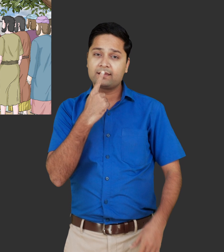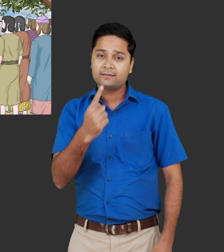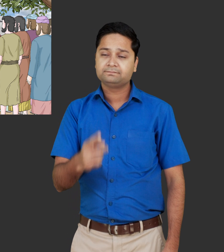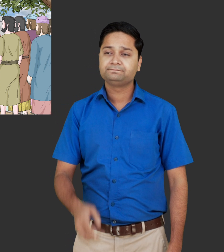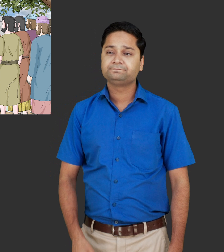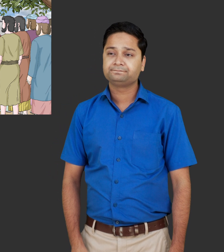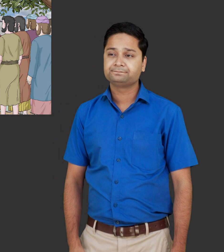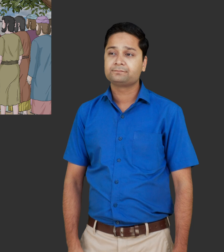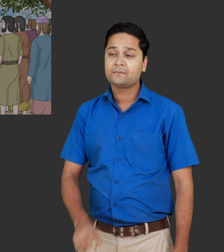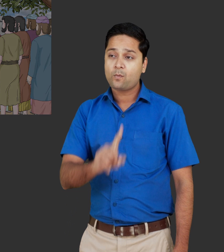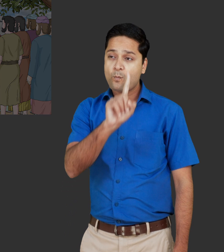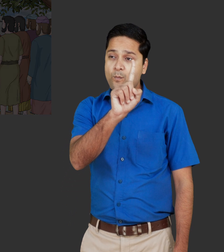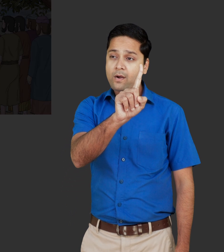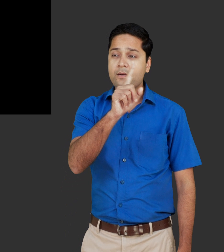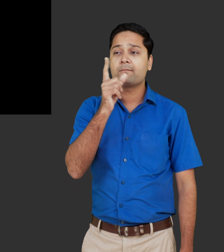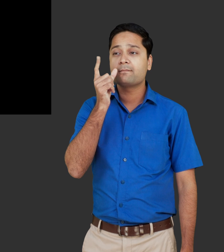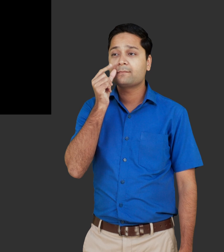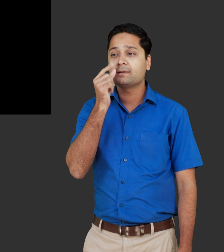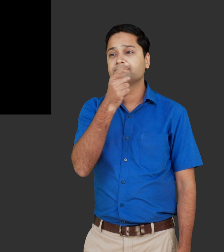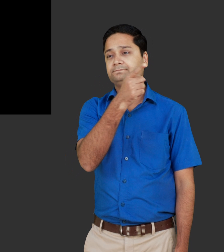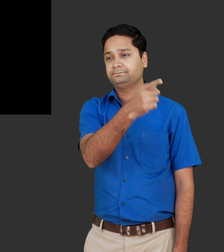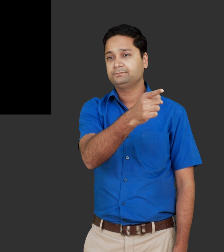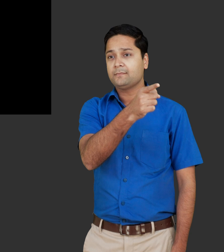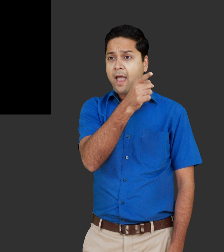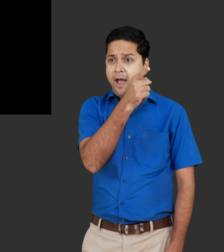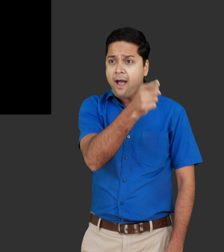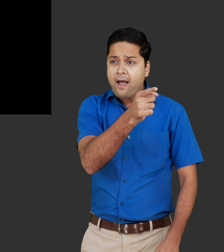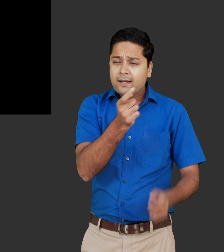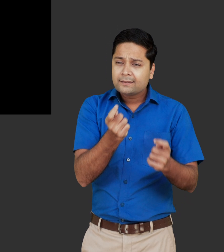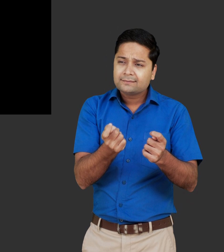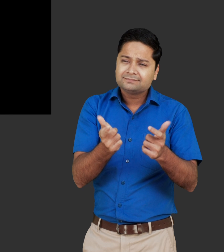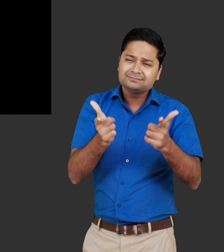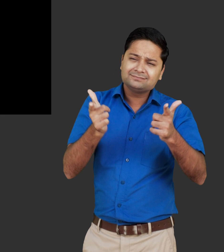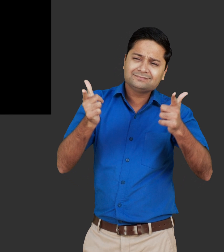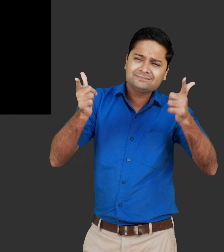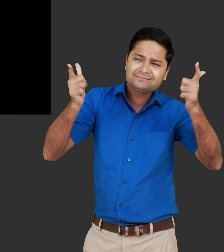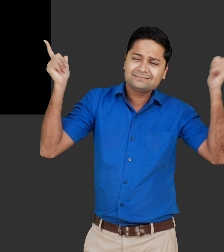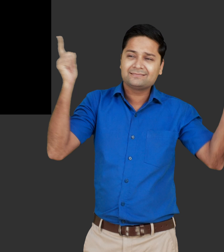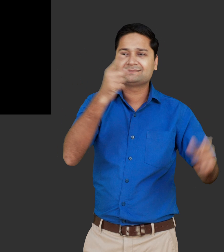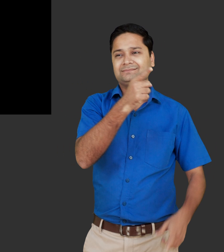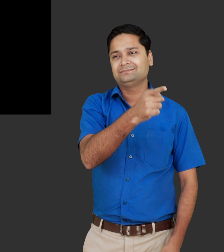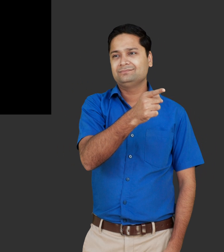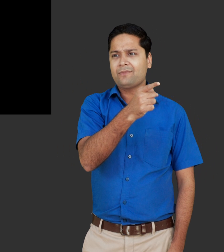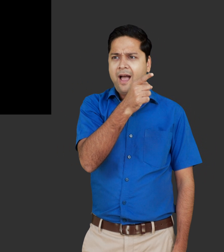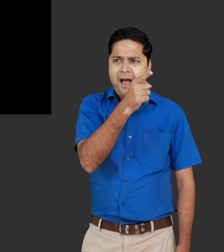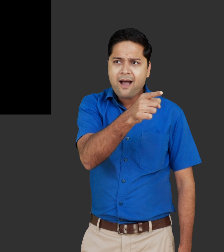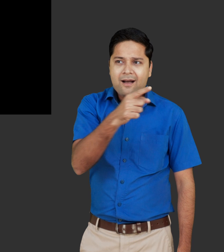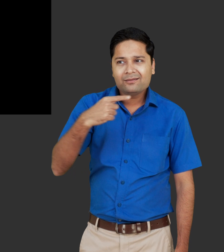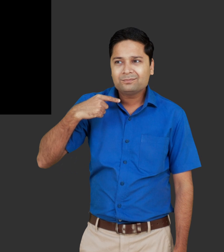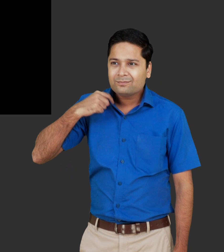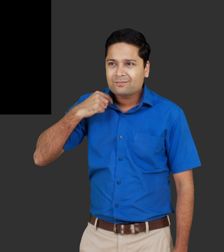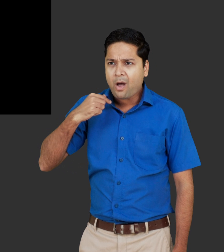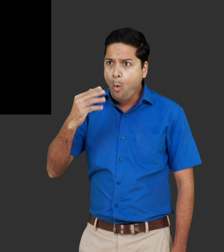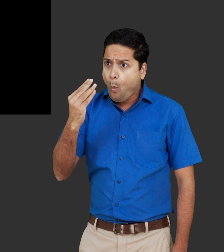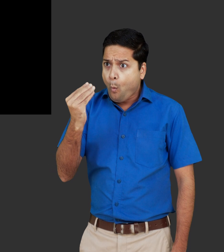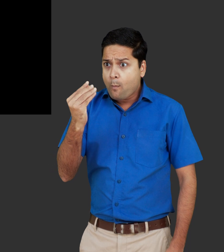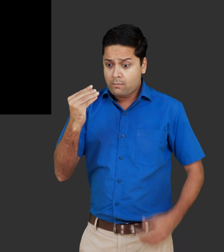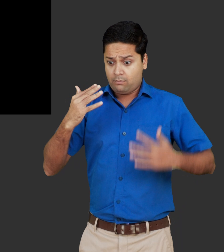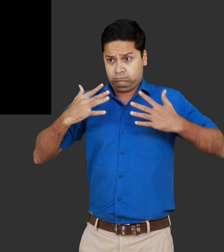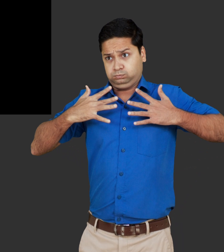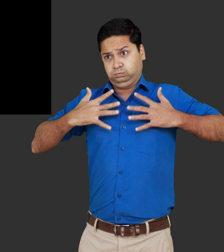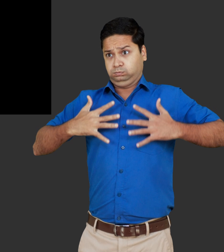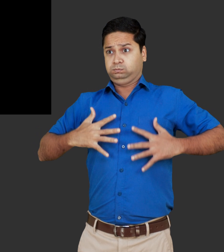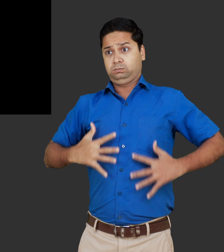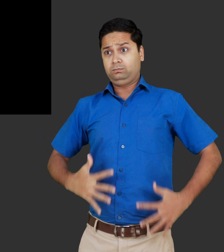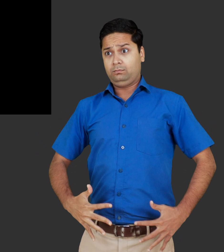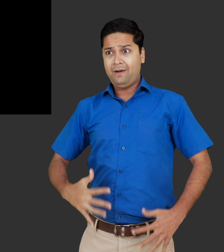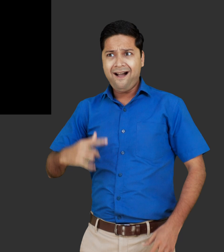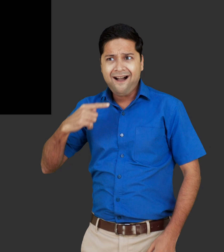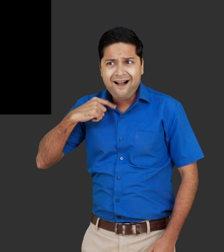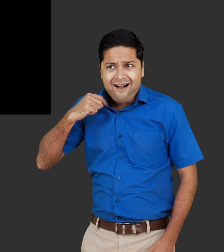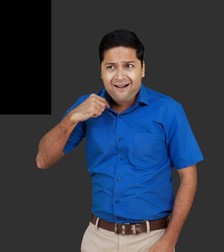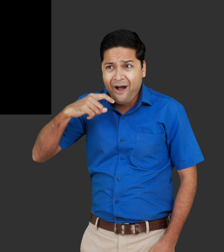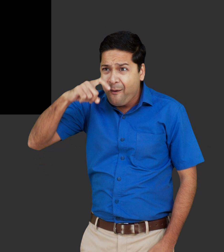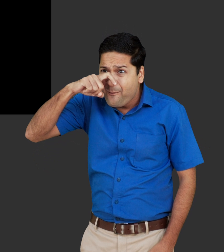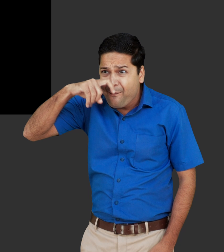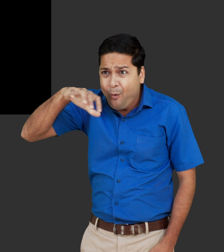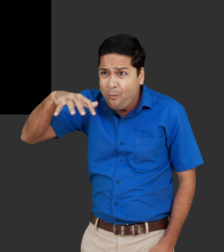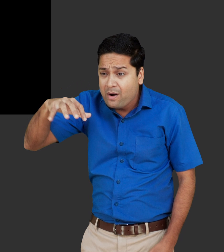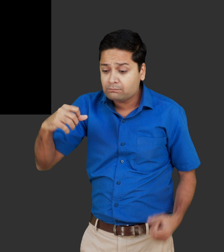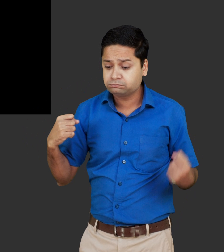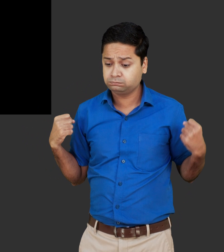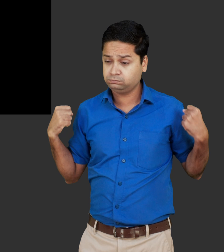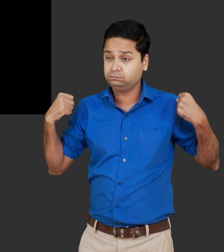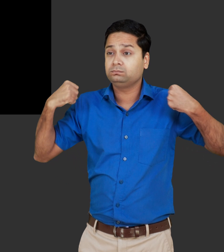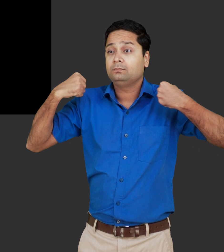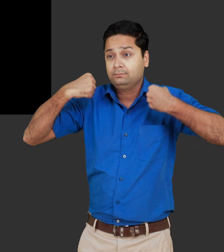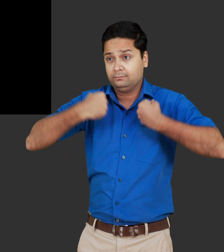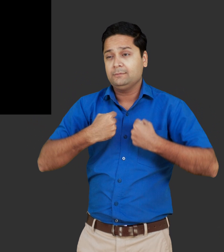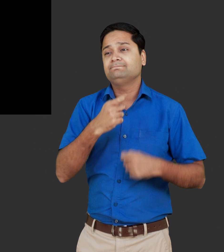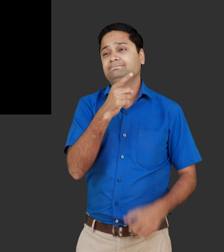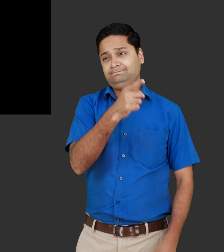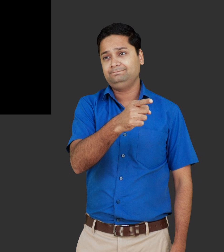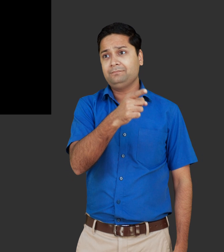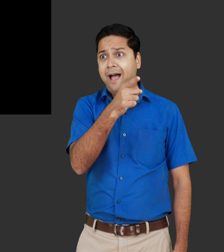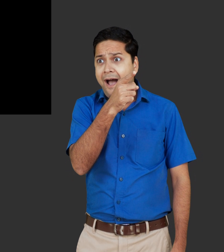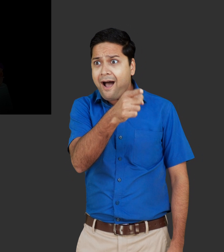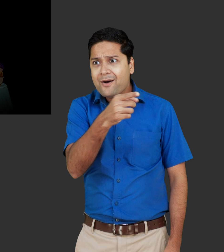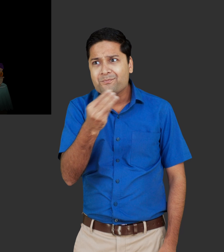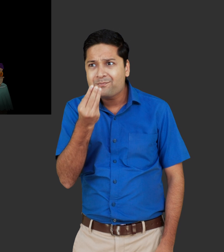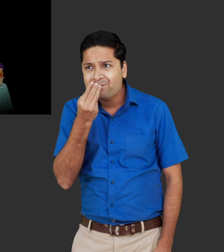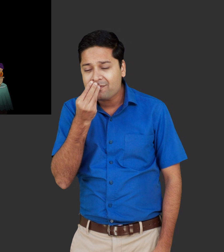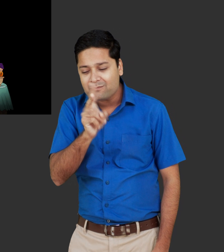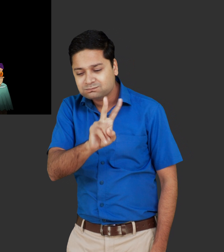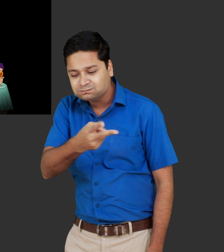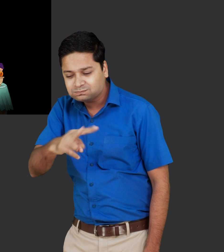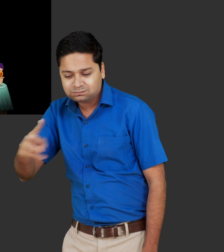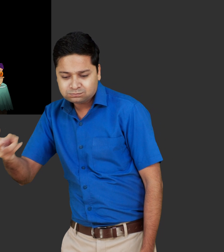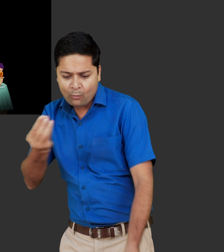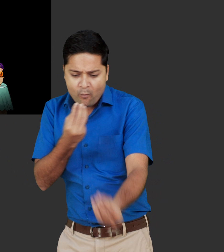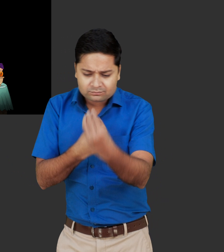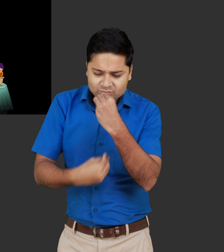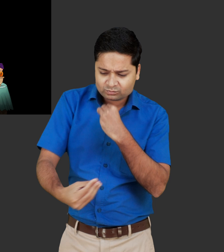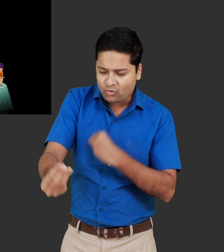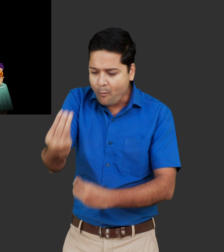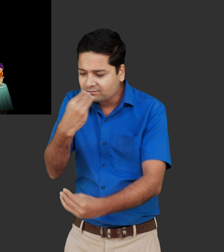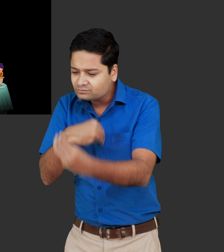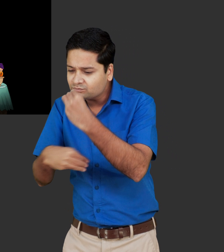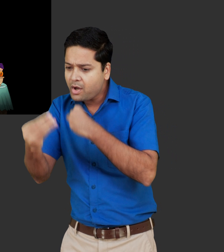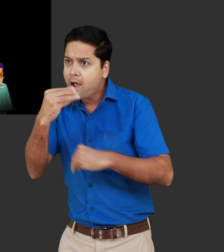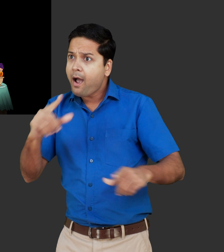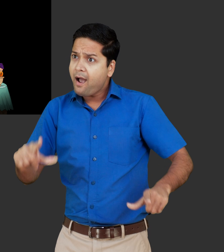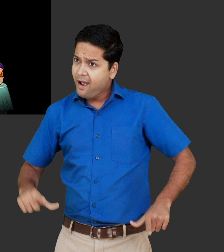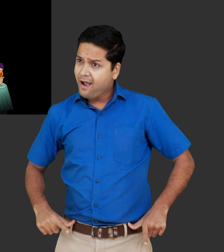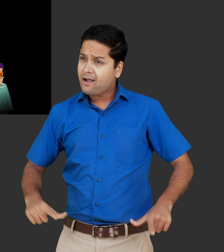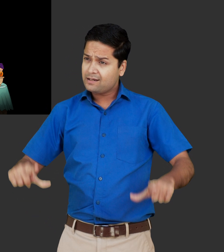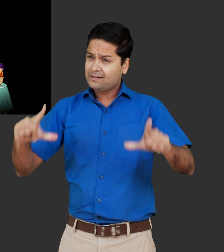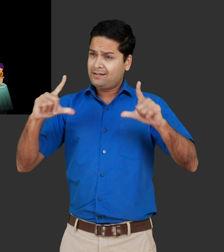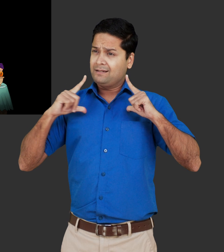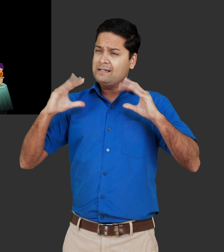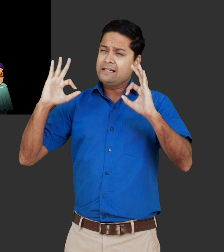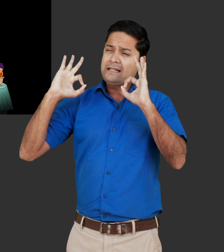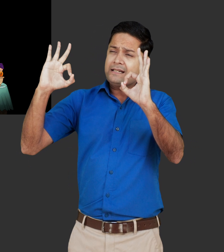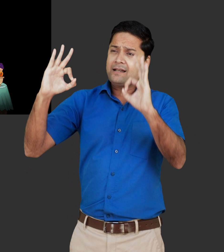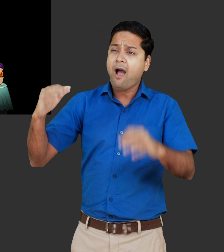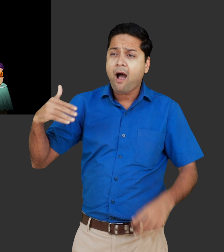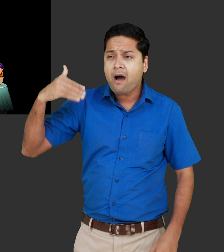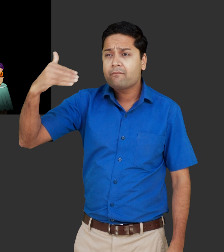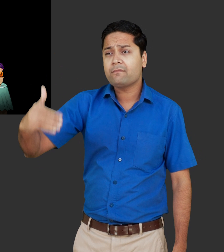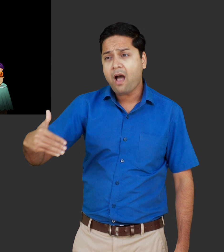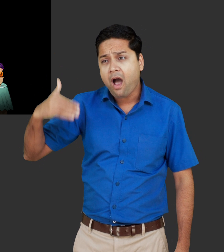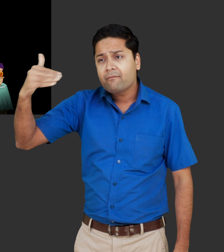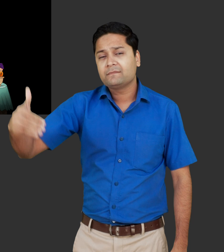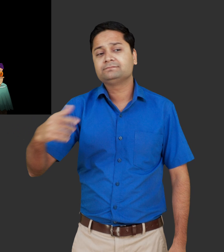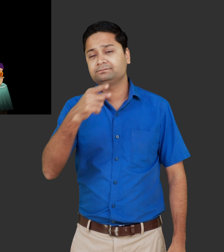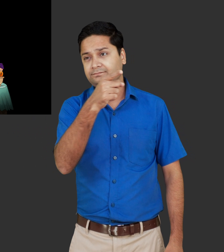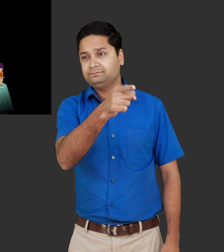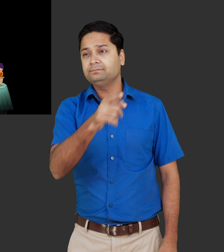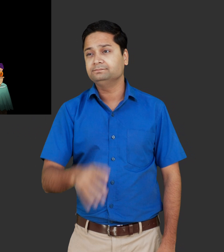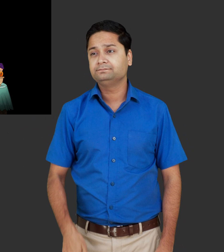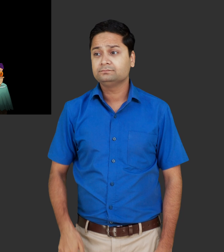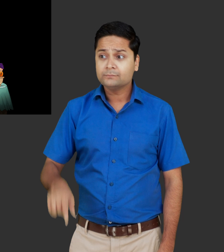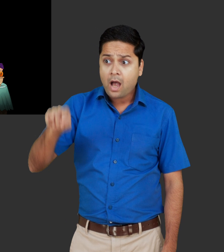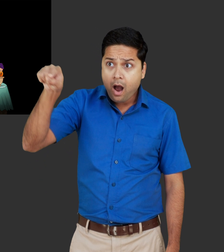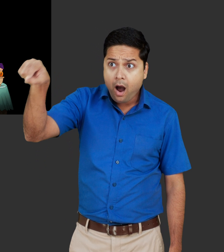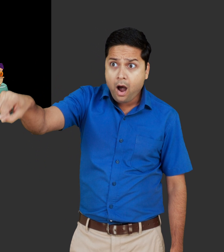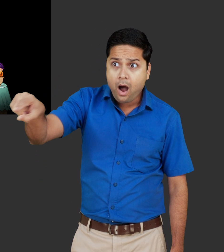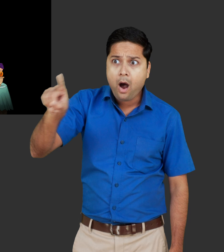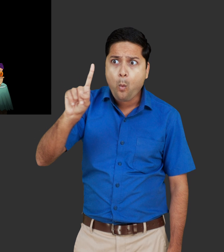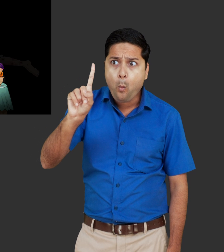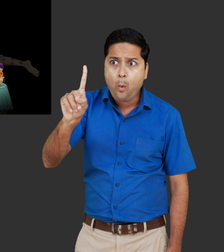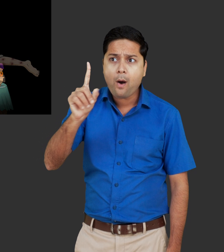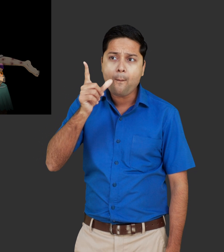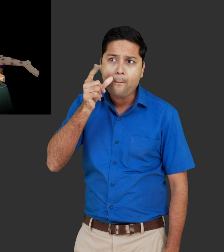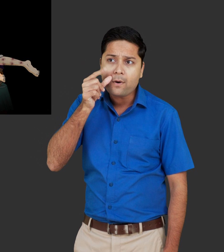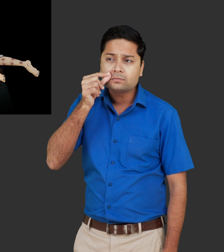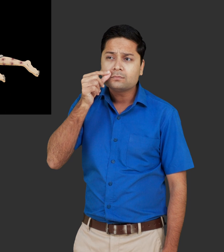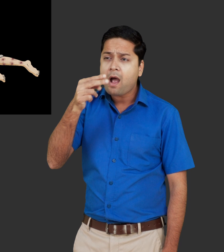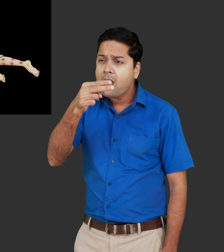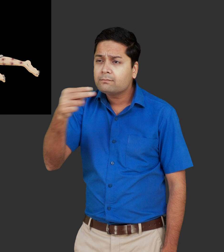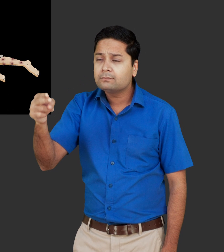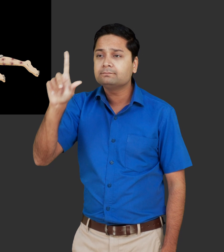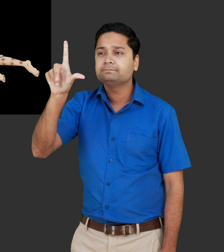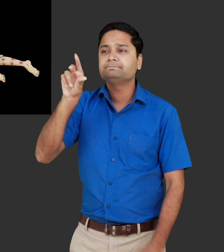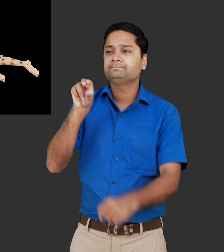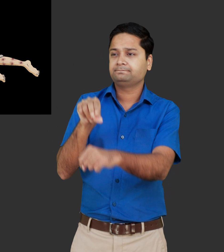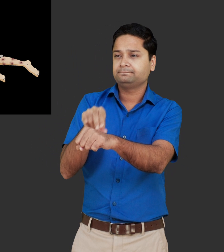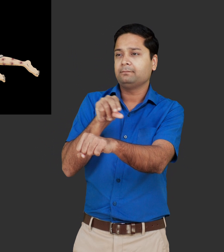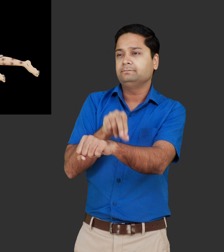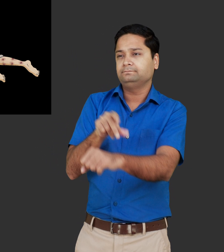Now there was a rich man dressed in purple and fine linen, who lived each day in joyous splendor.